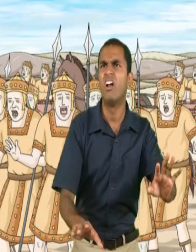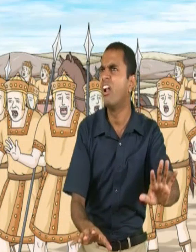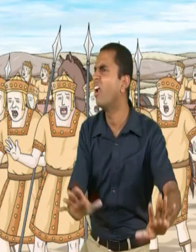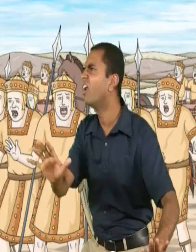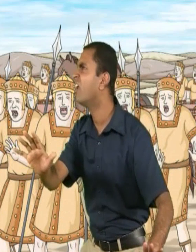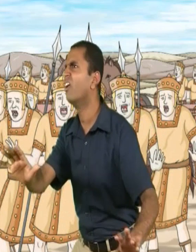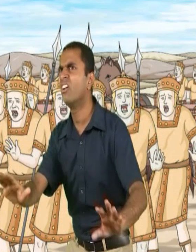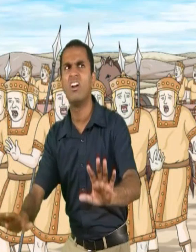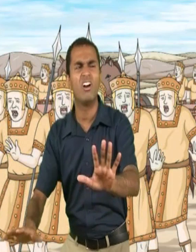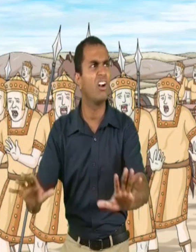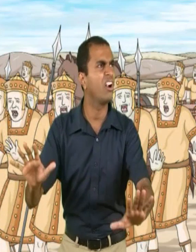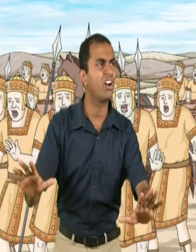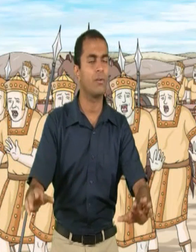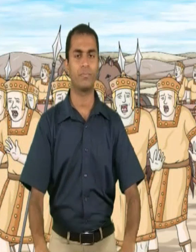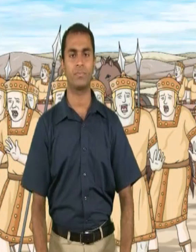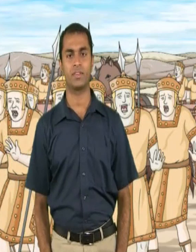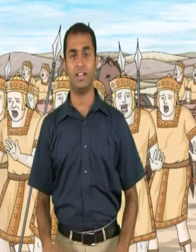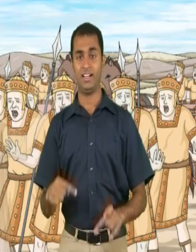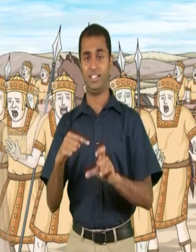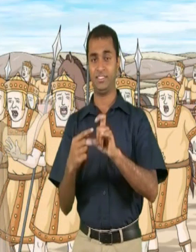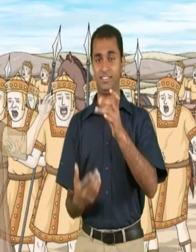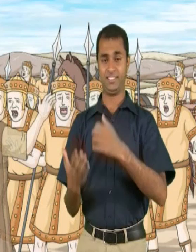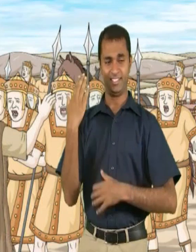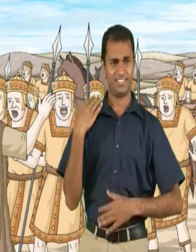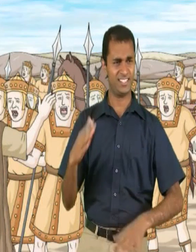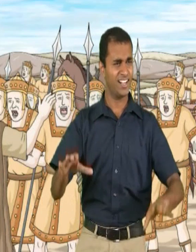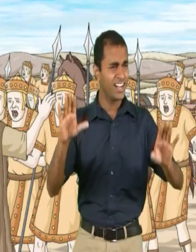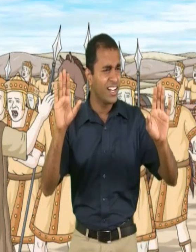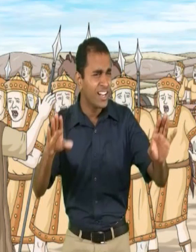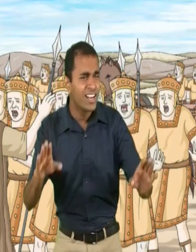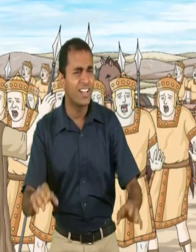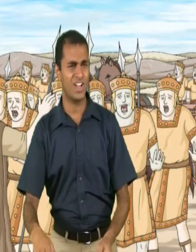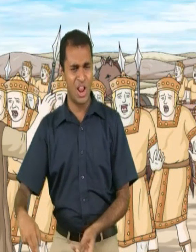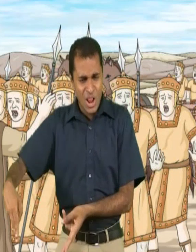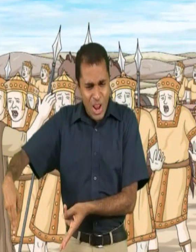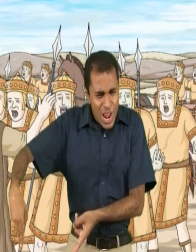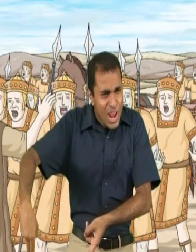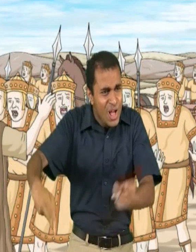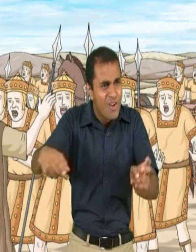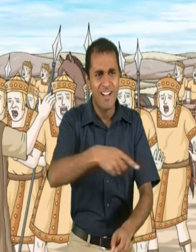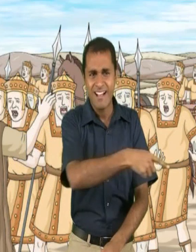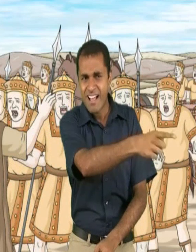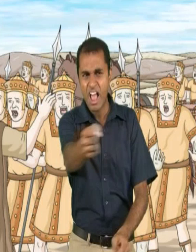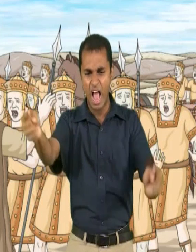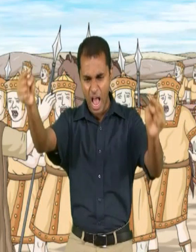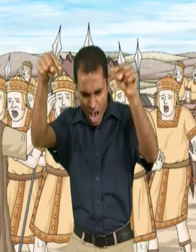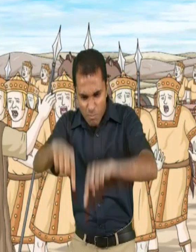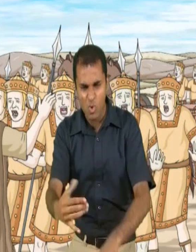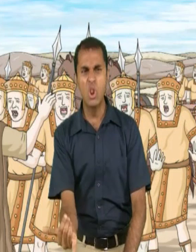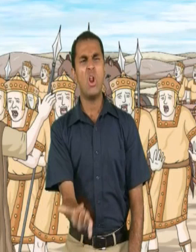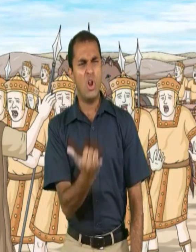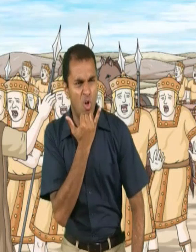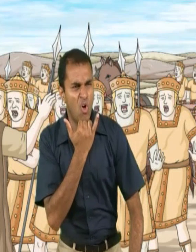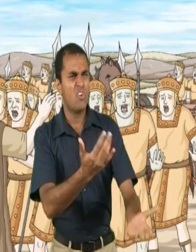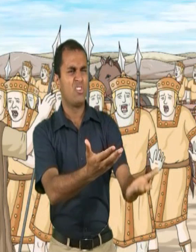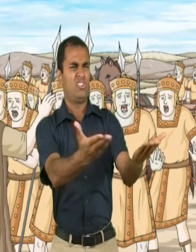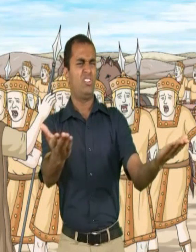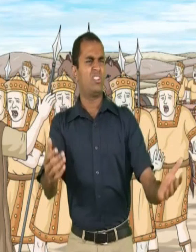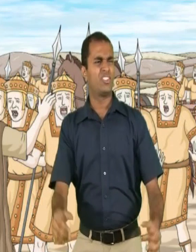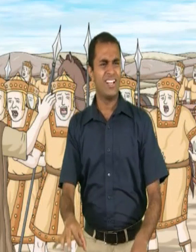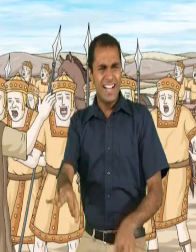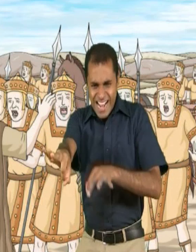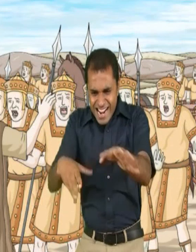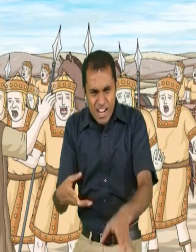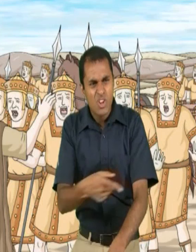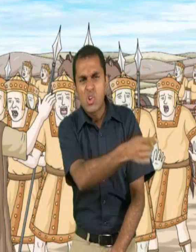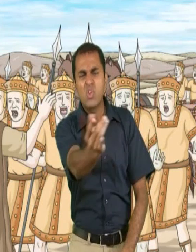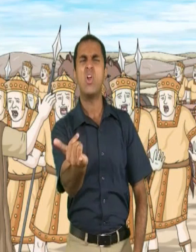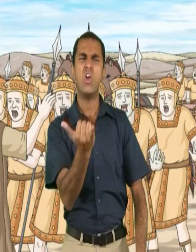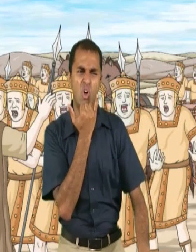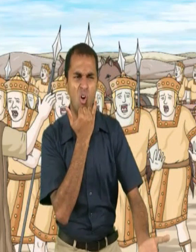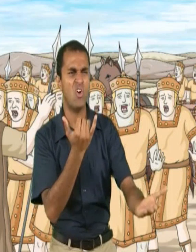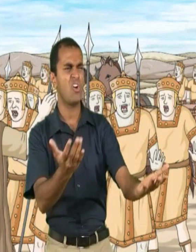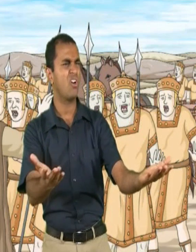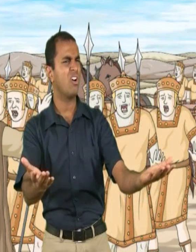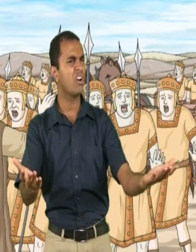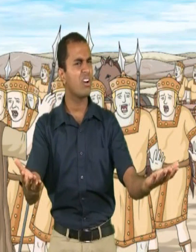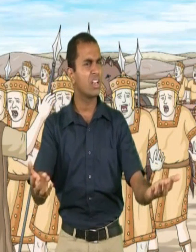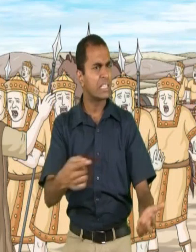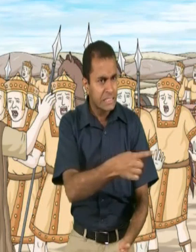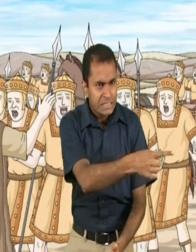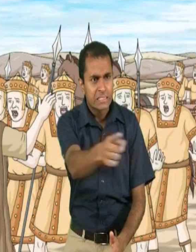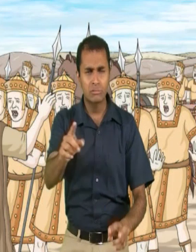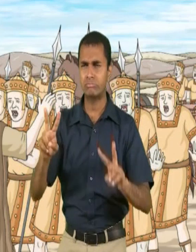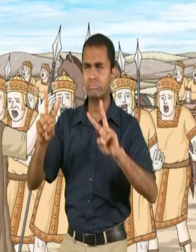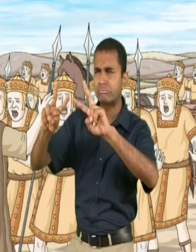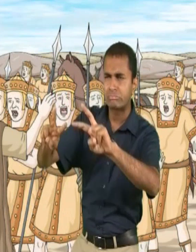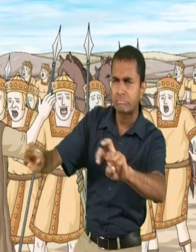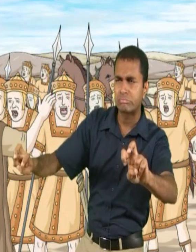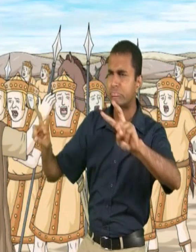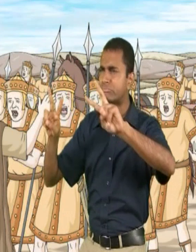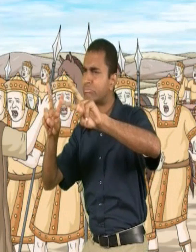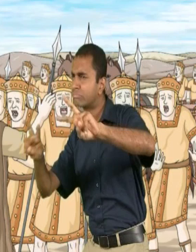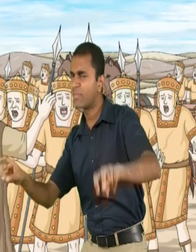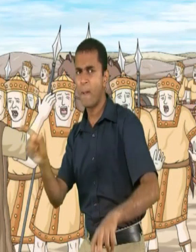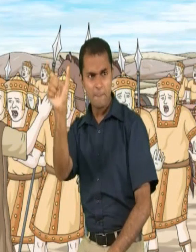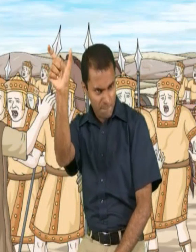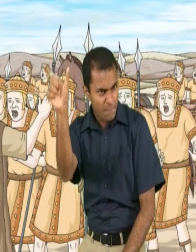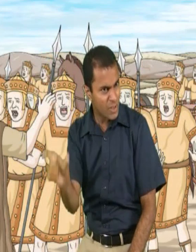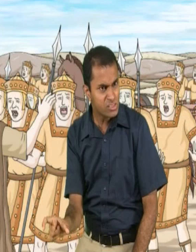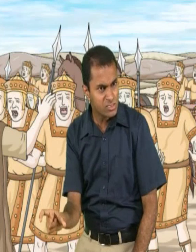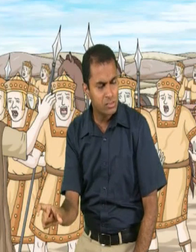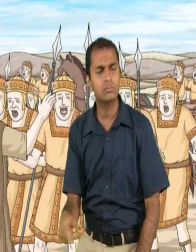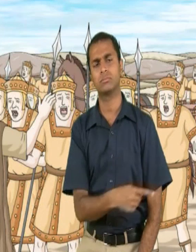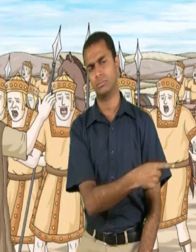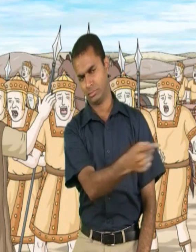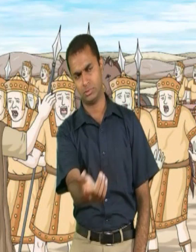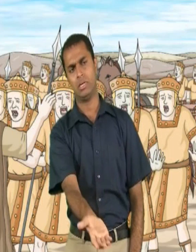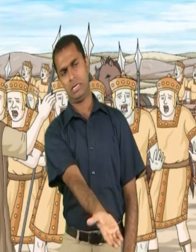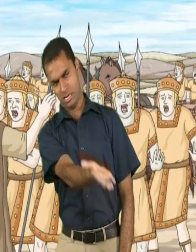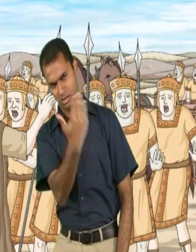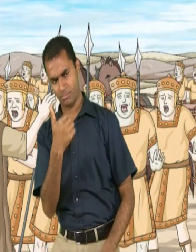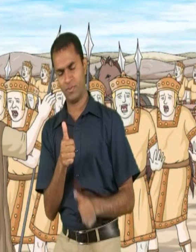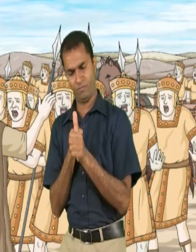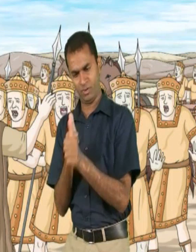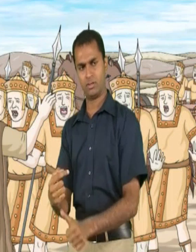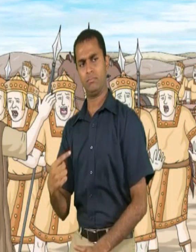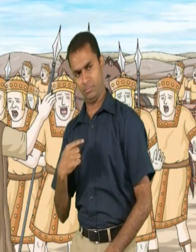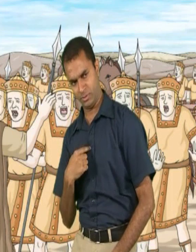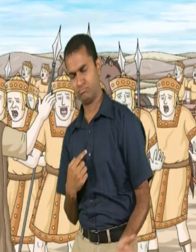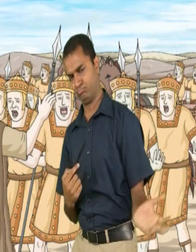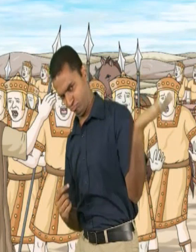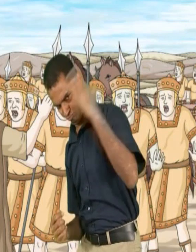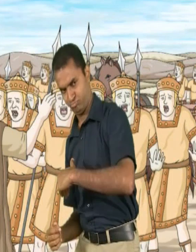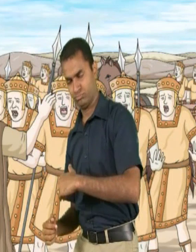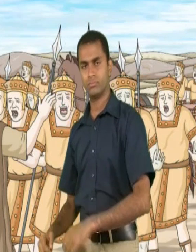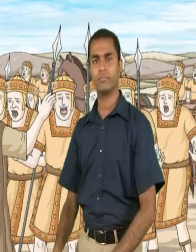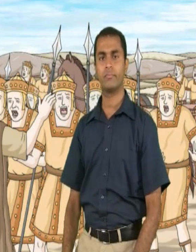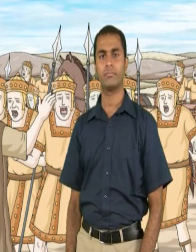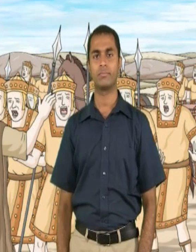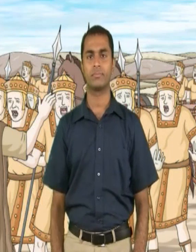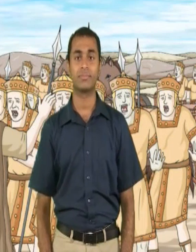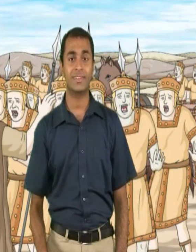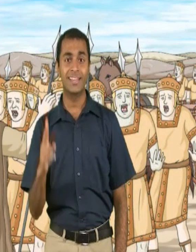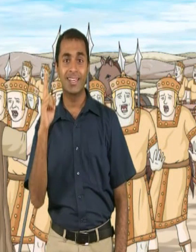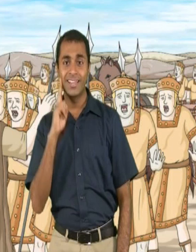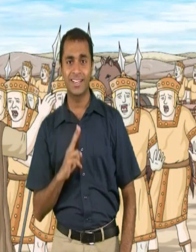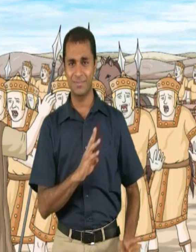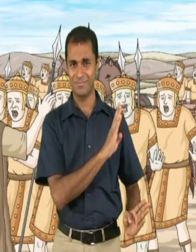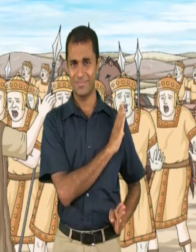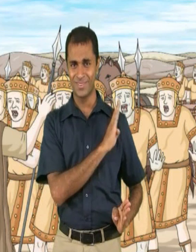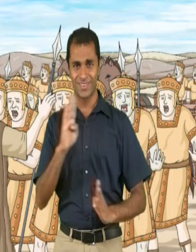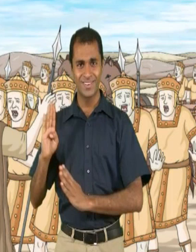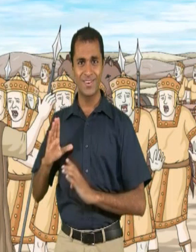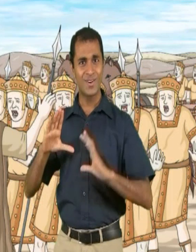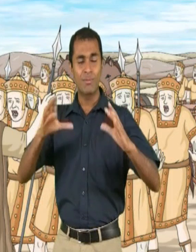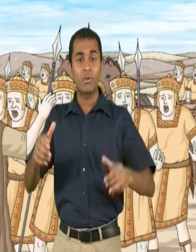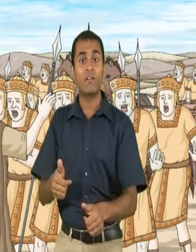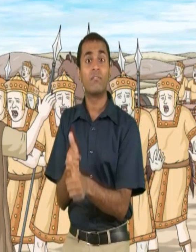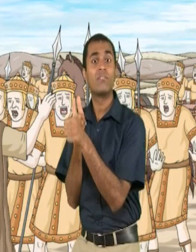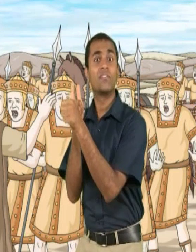And Elisha told them, “This is not the way, and this is not the city.